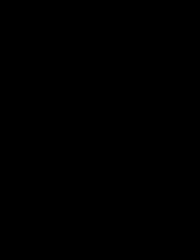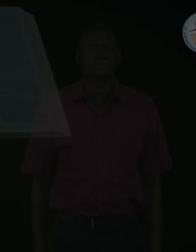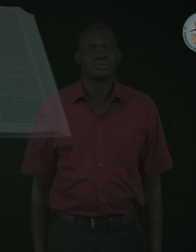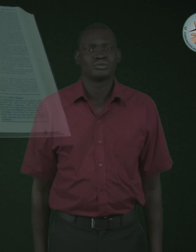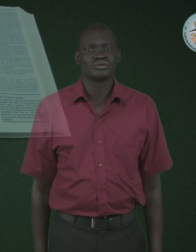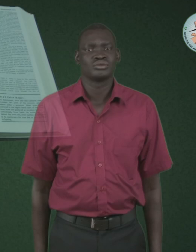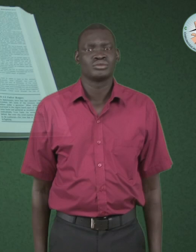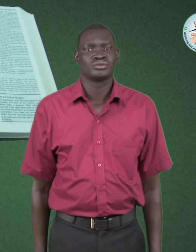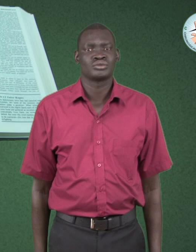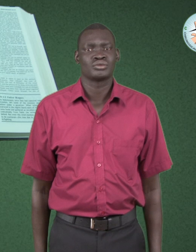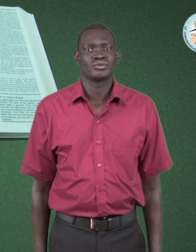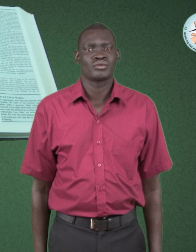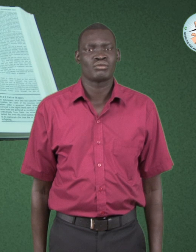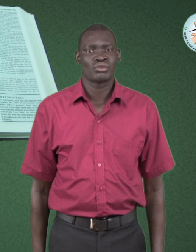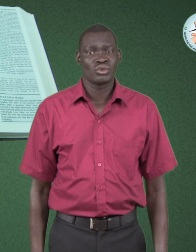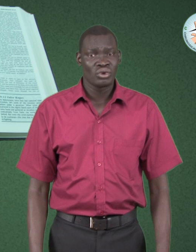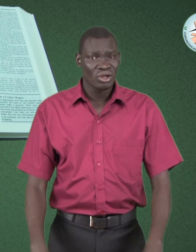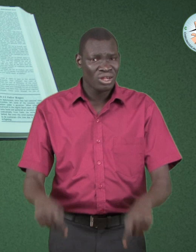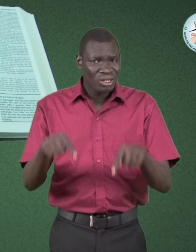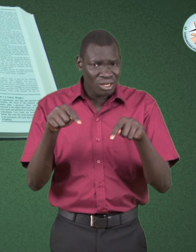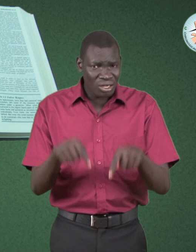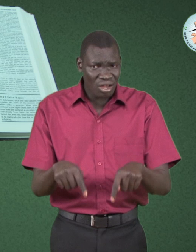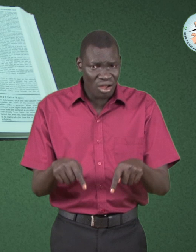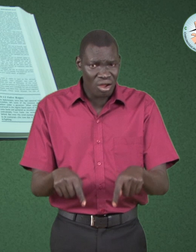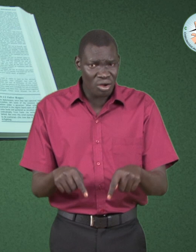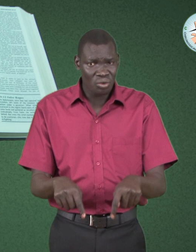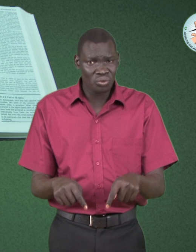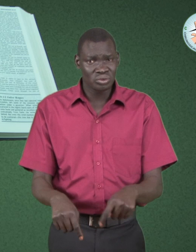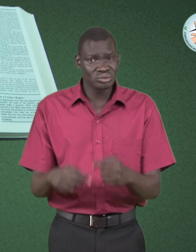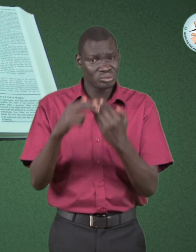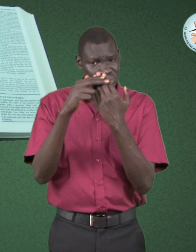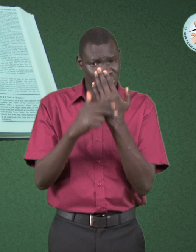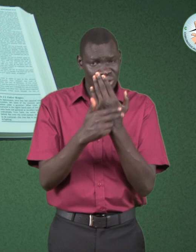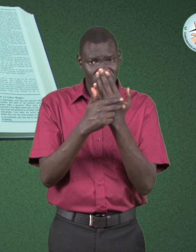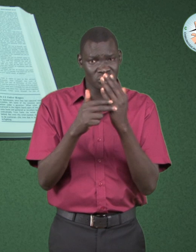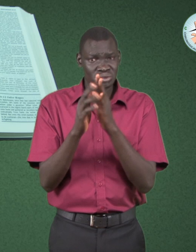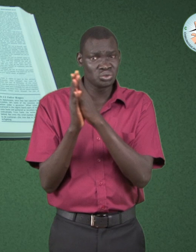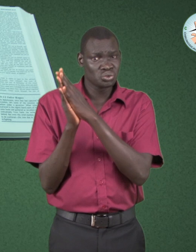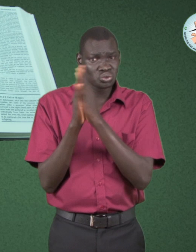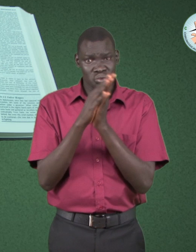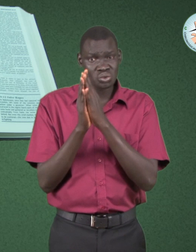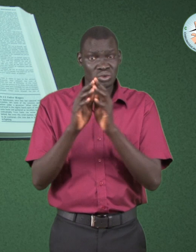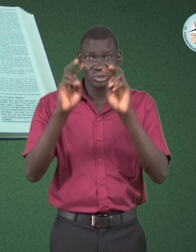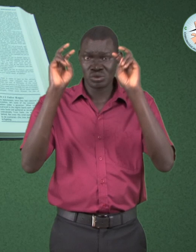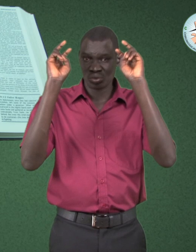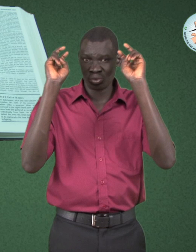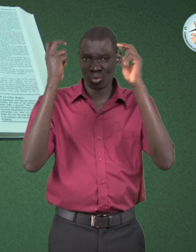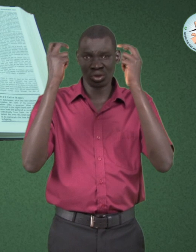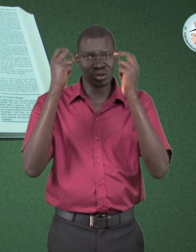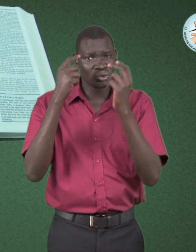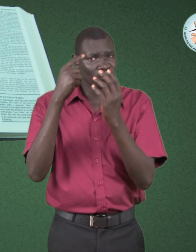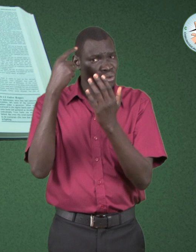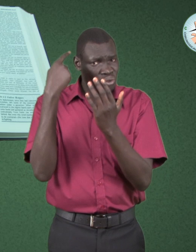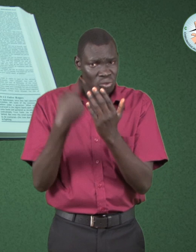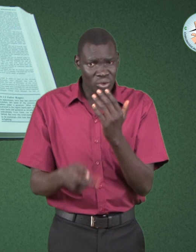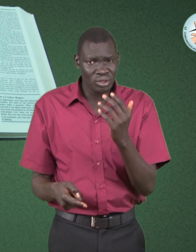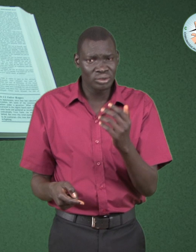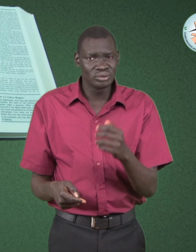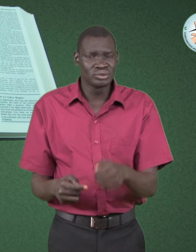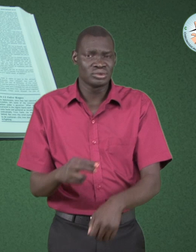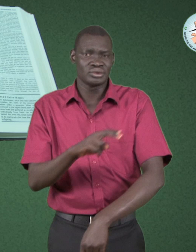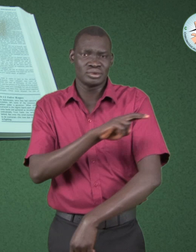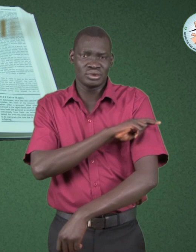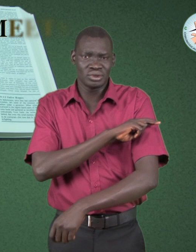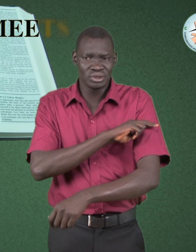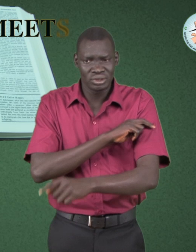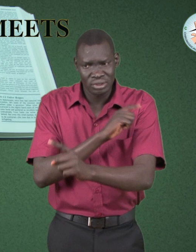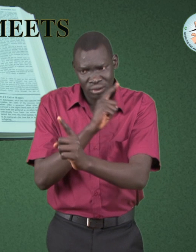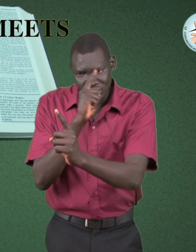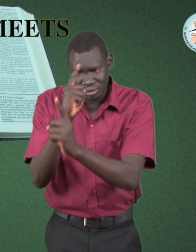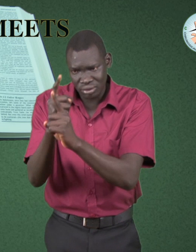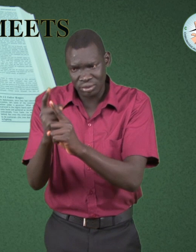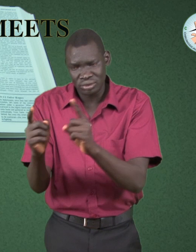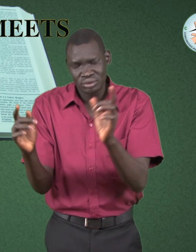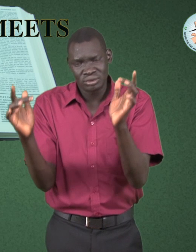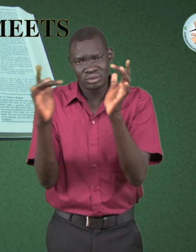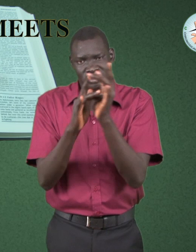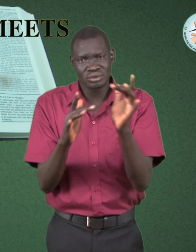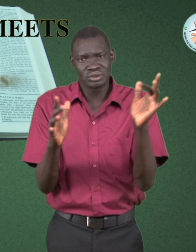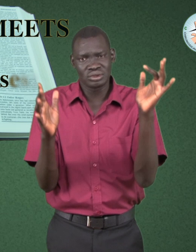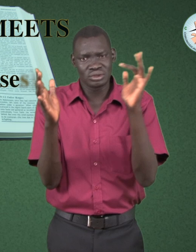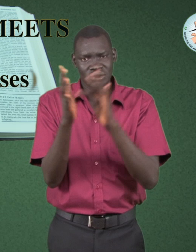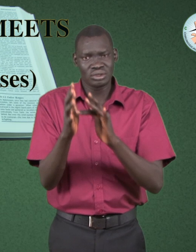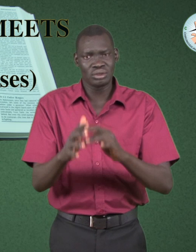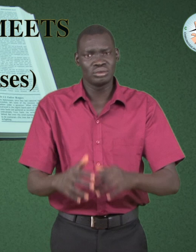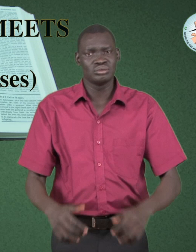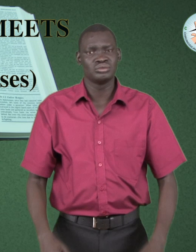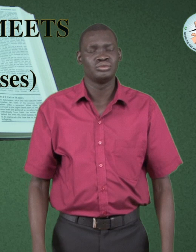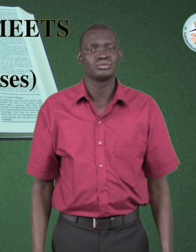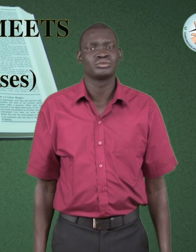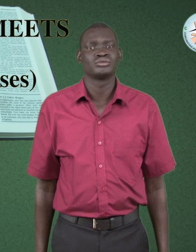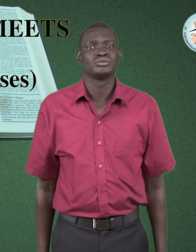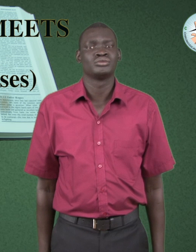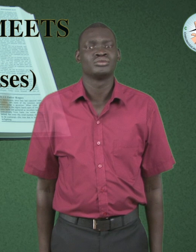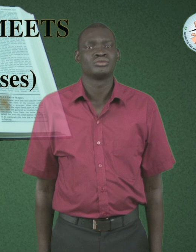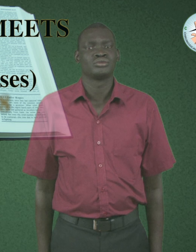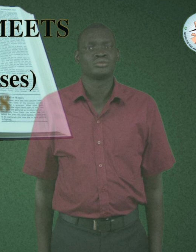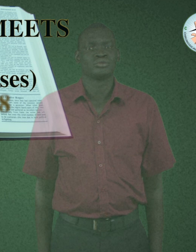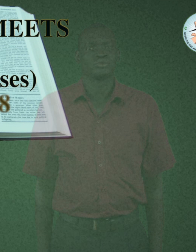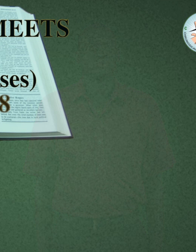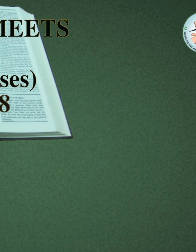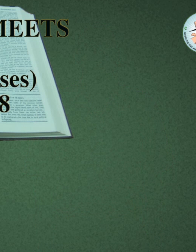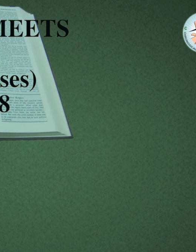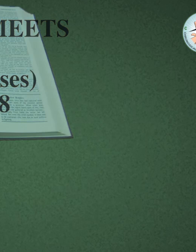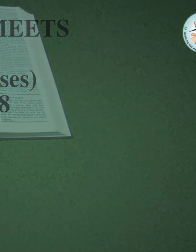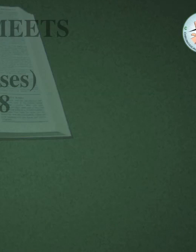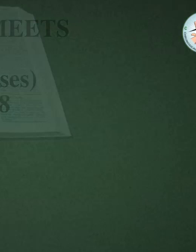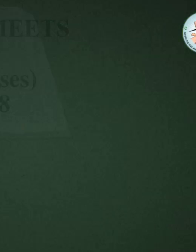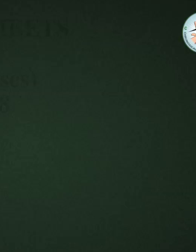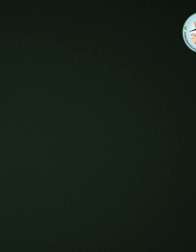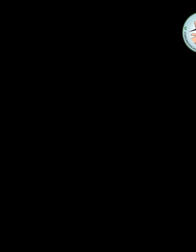Nicodemus meets Jesus